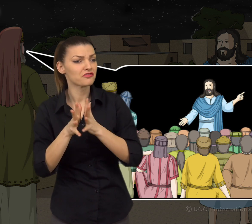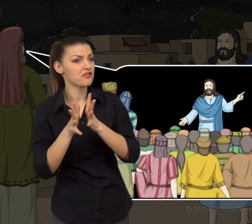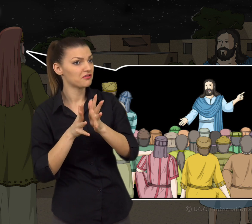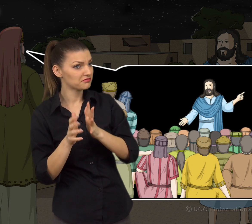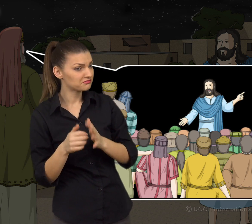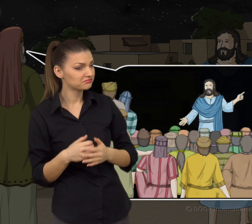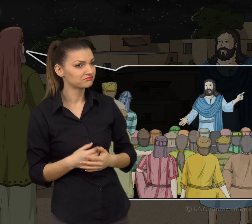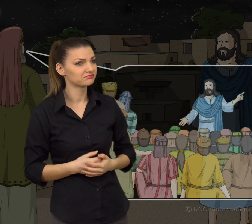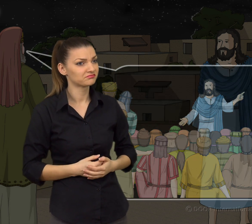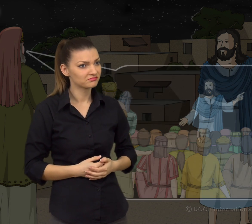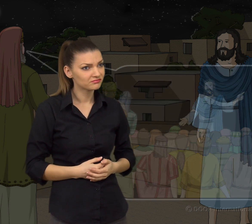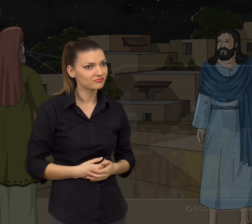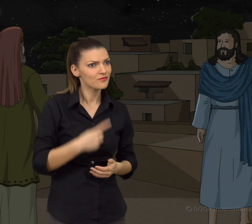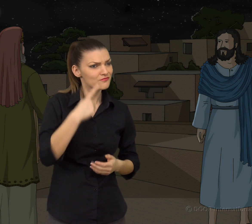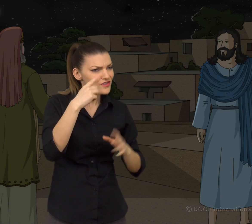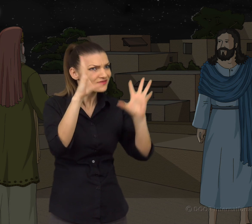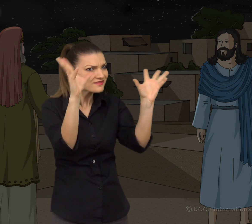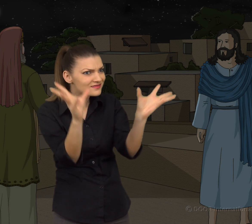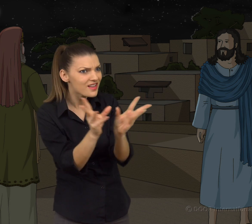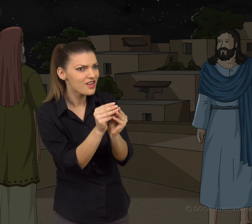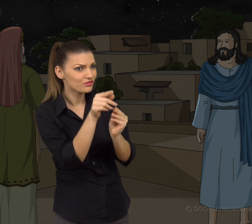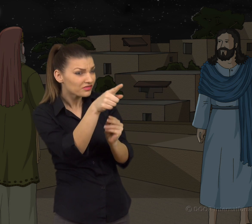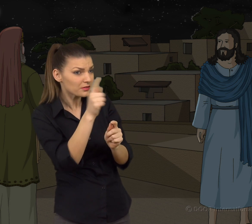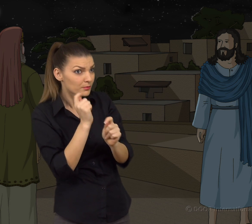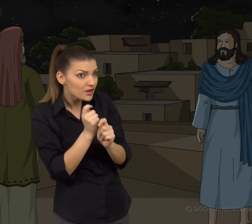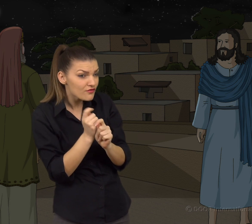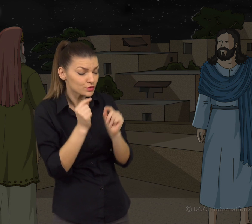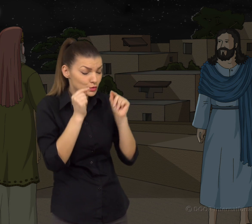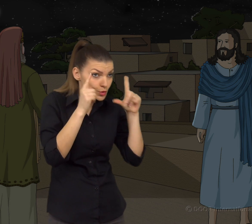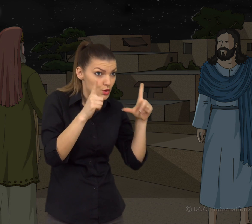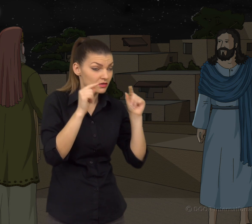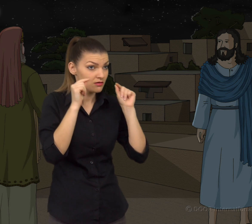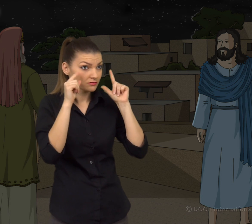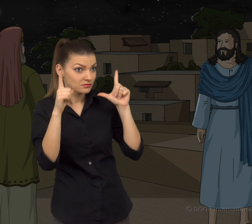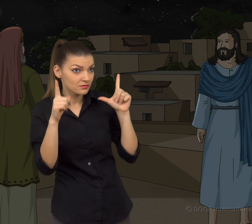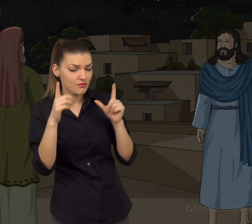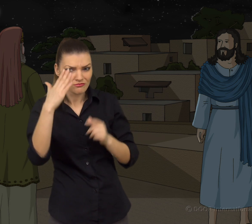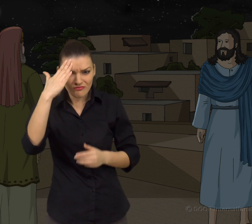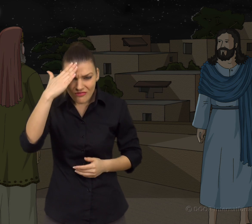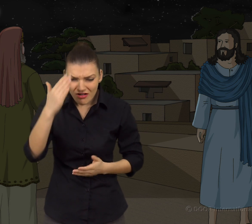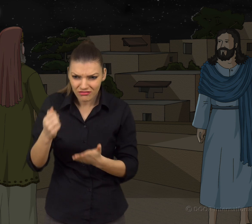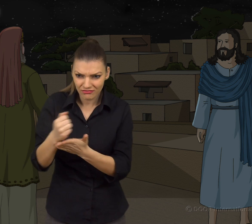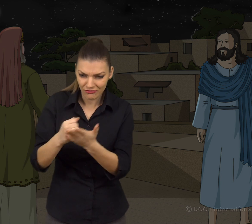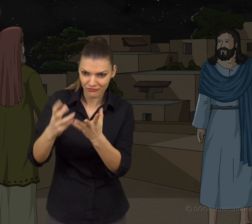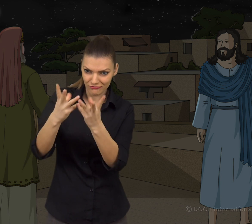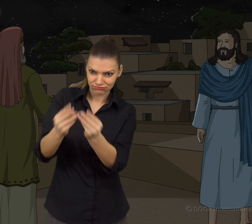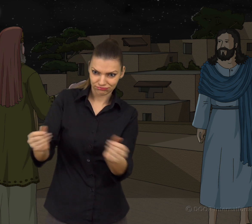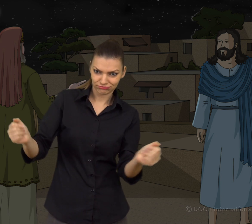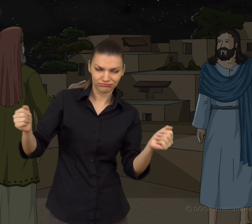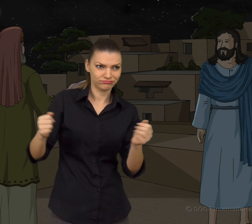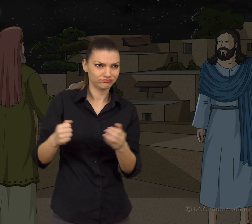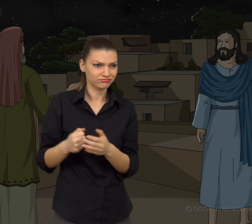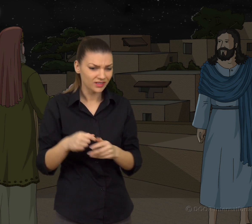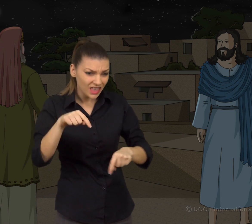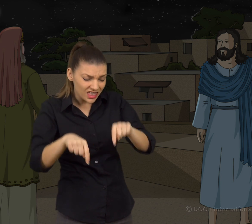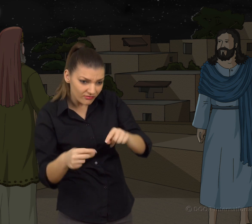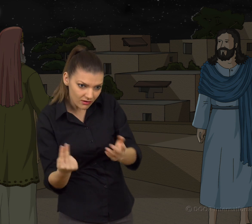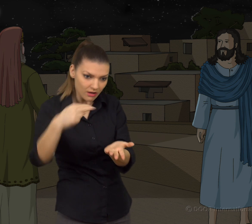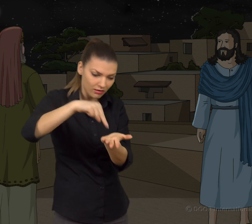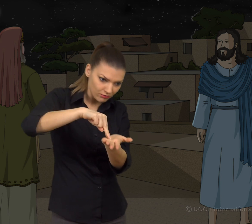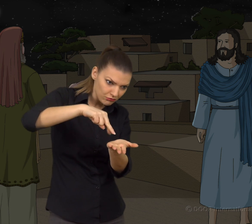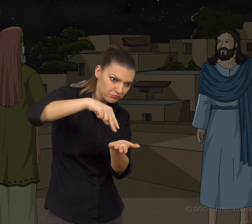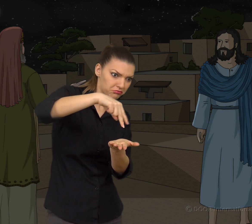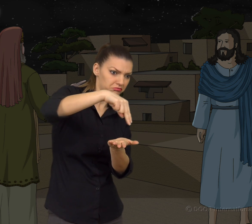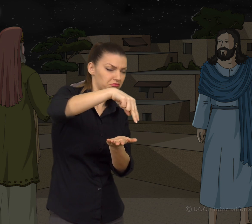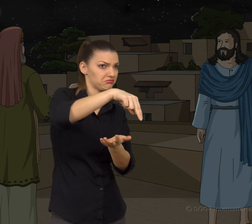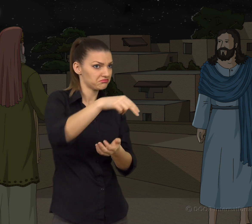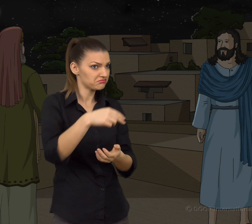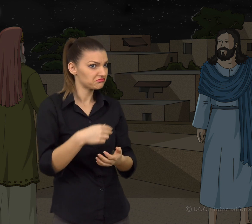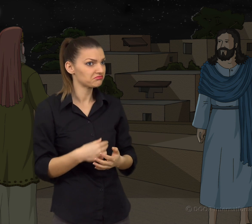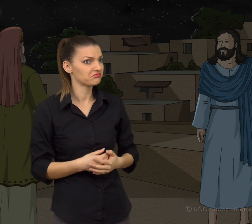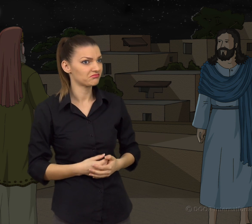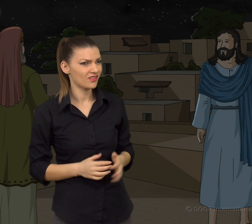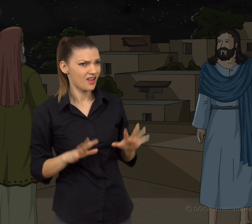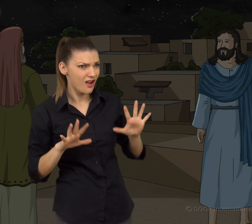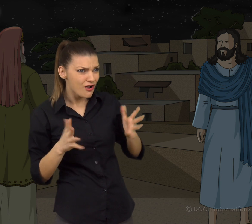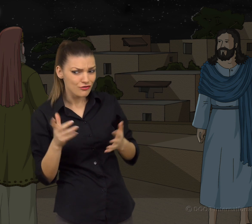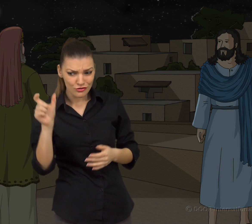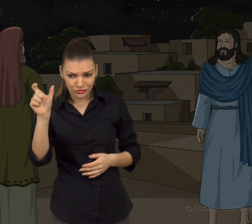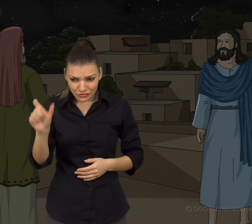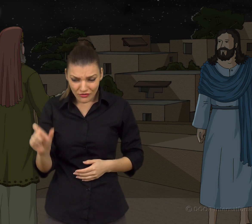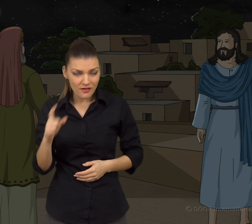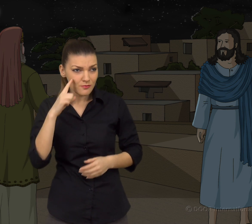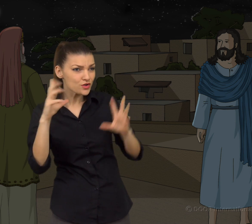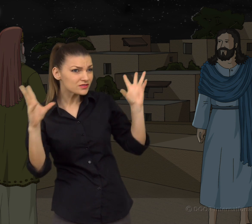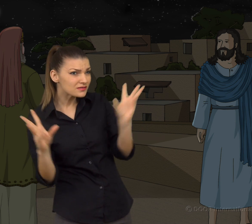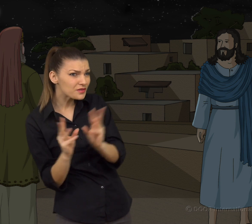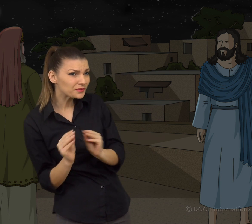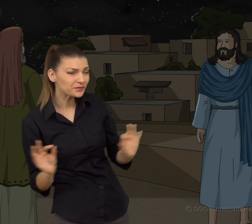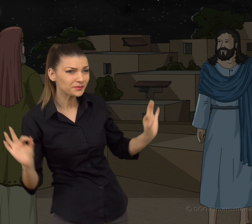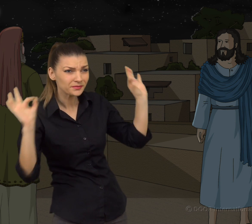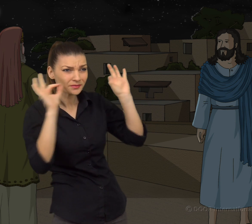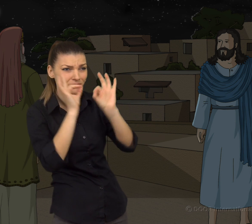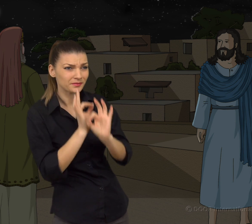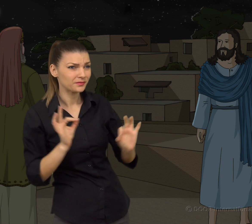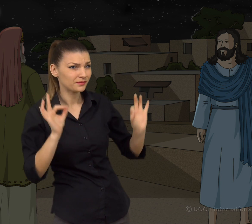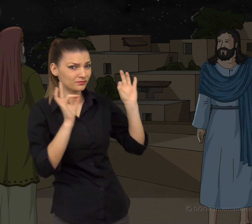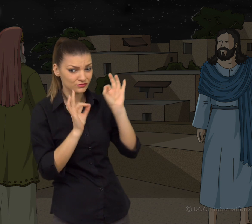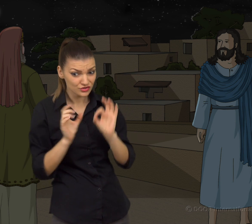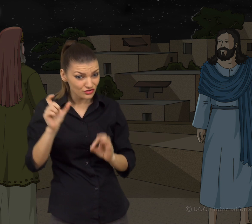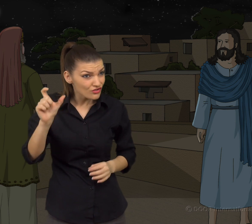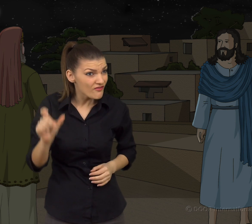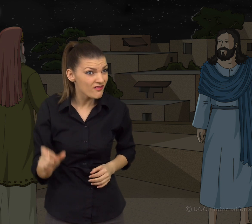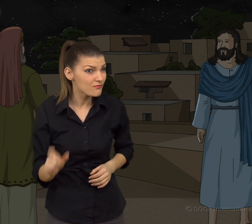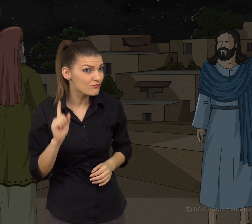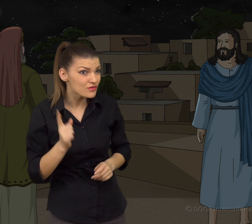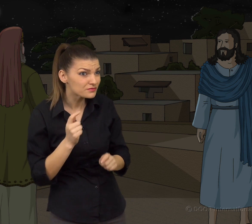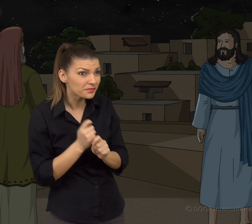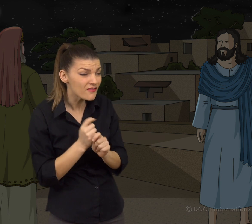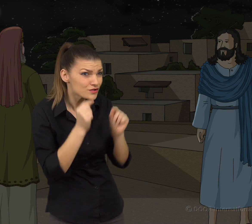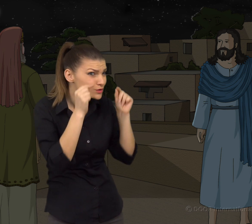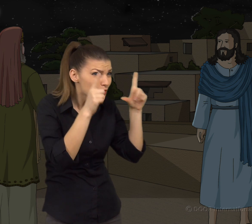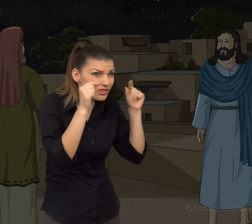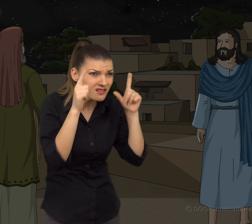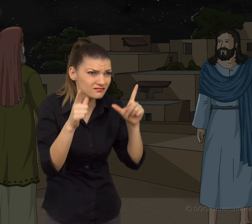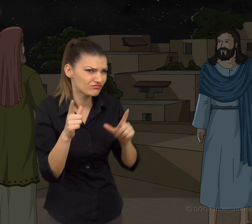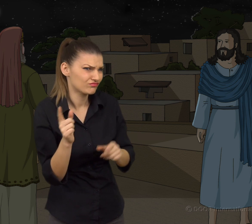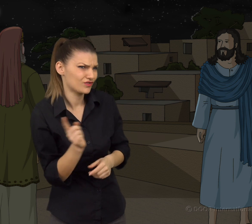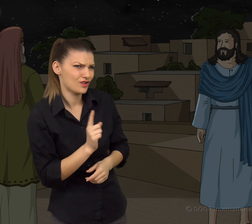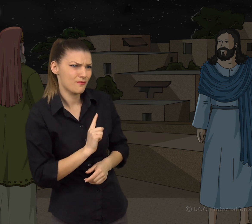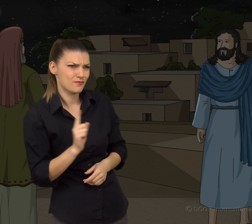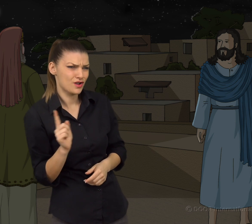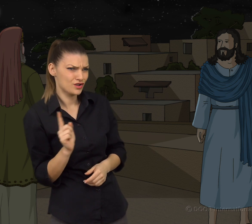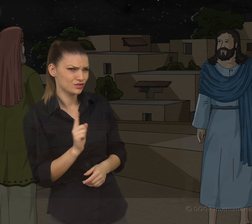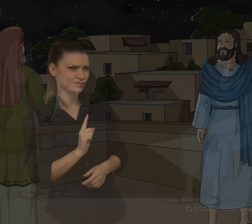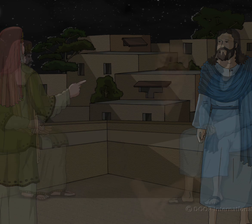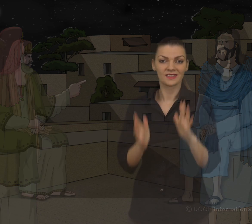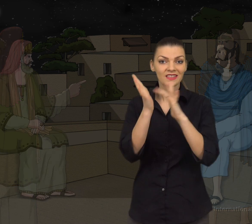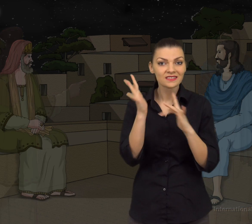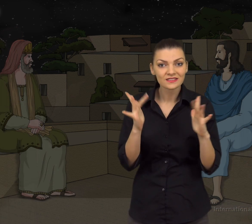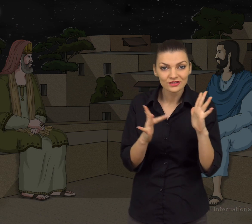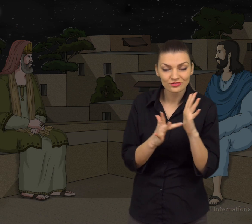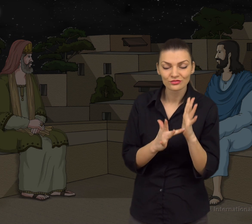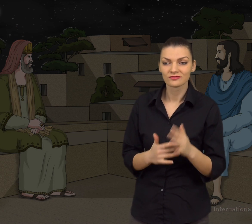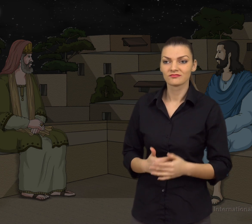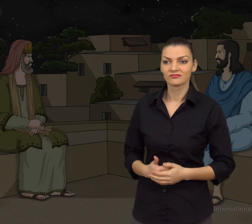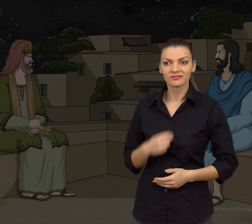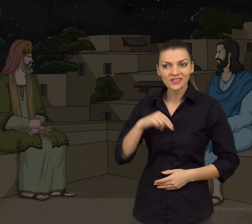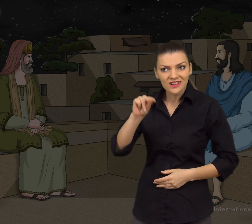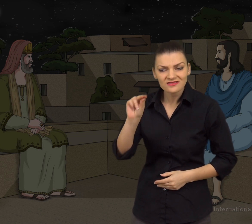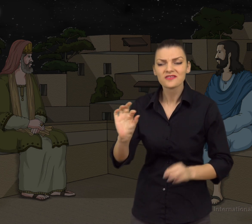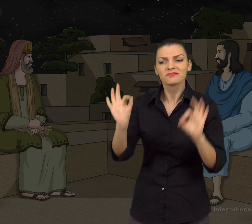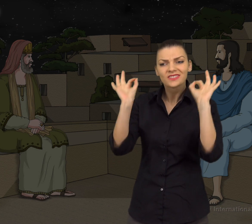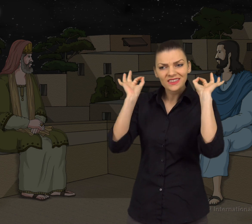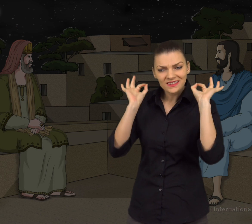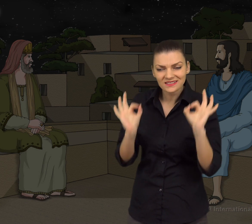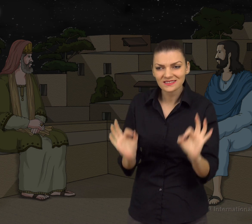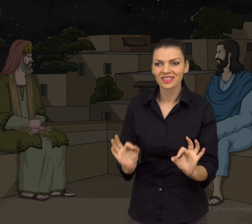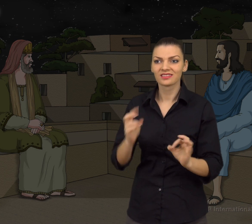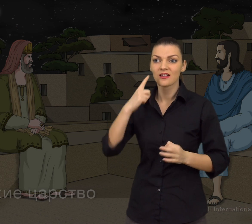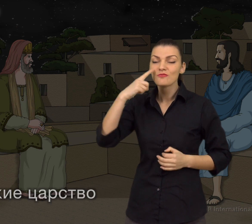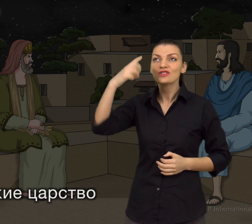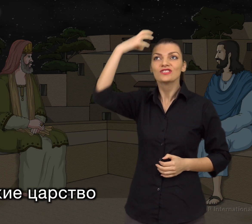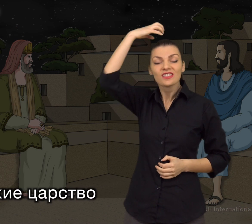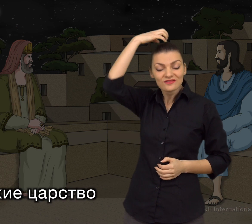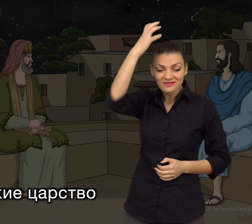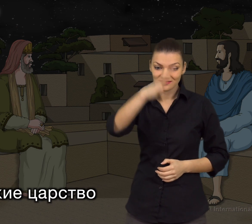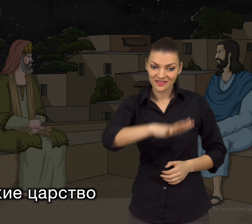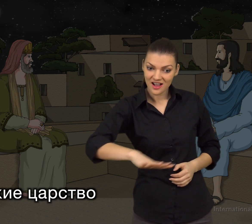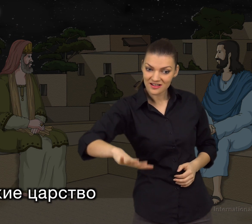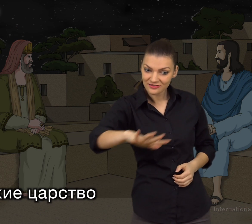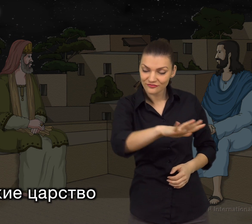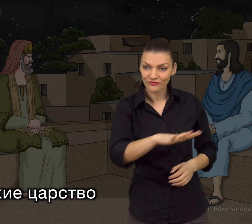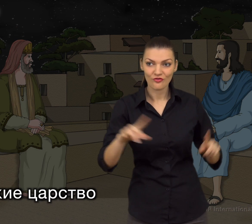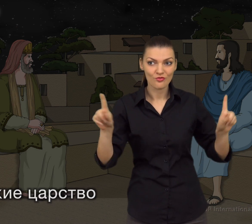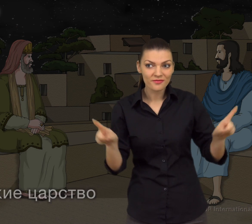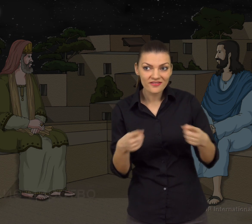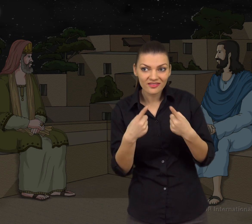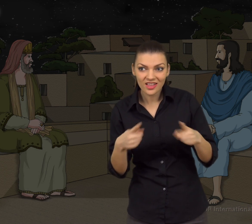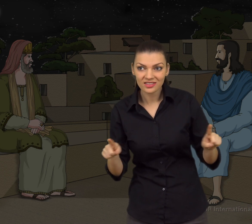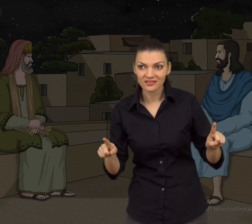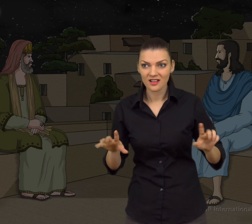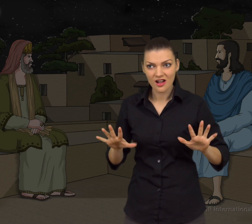For no one could perform the signs You are doing if God were not with him.”